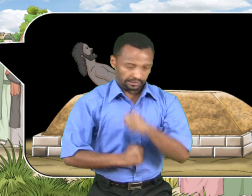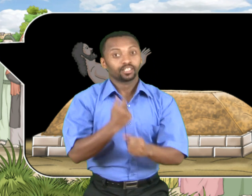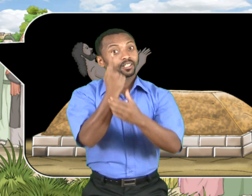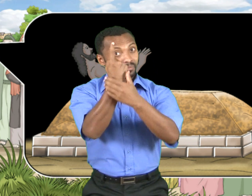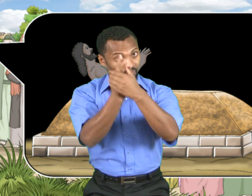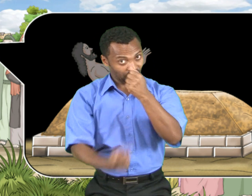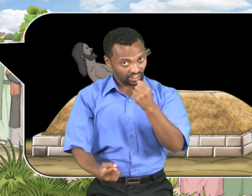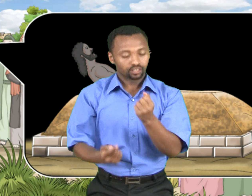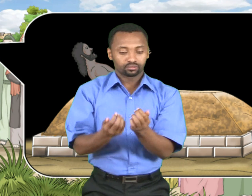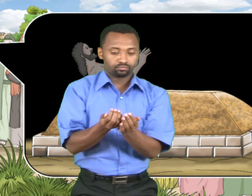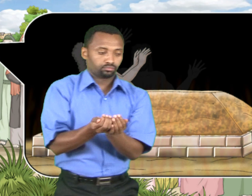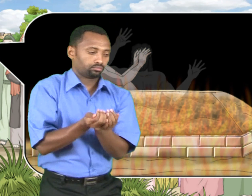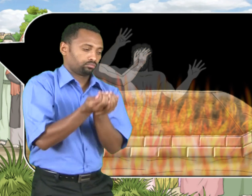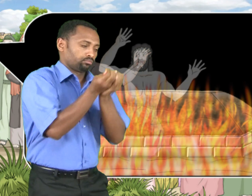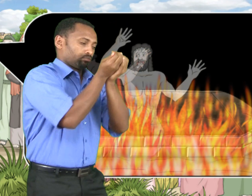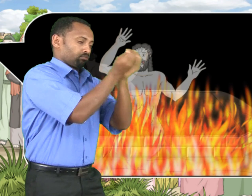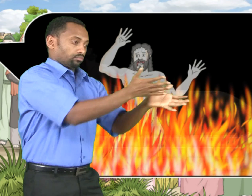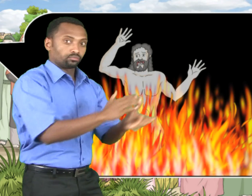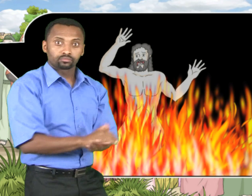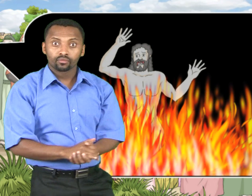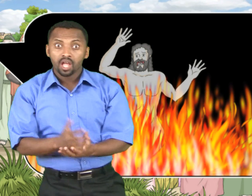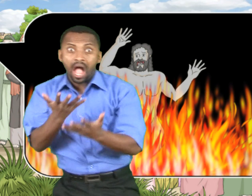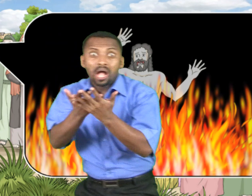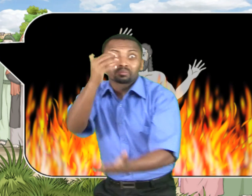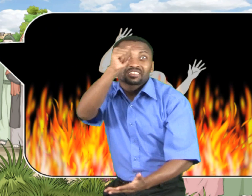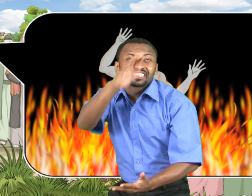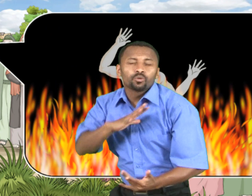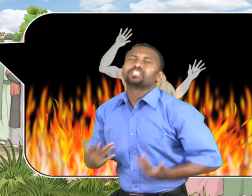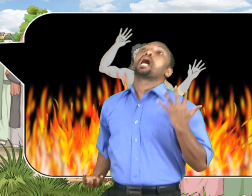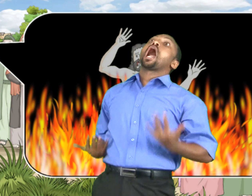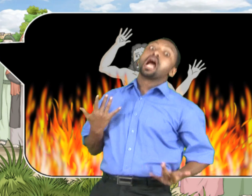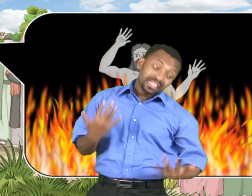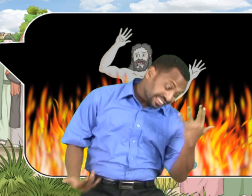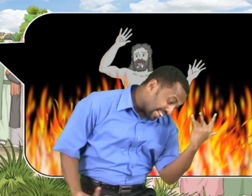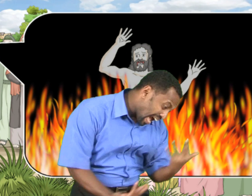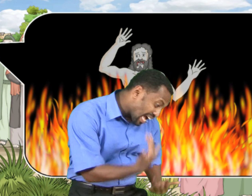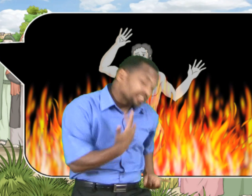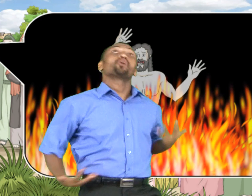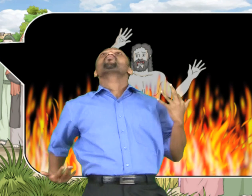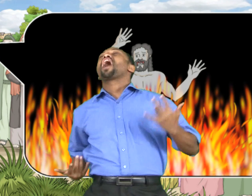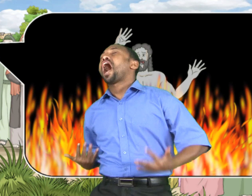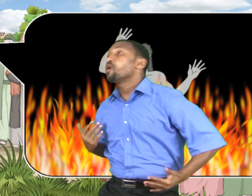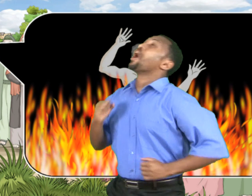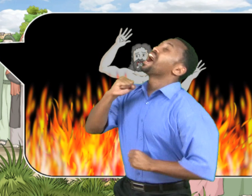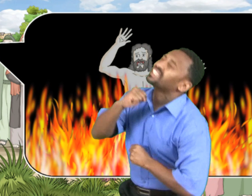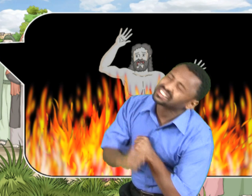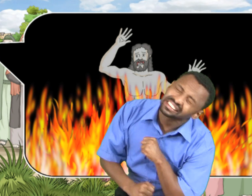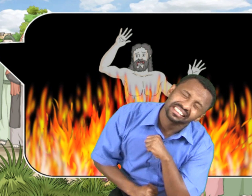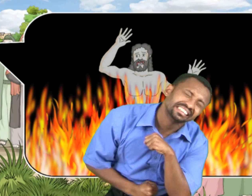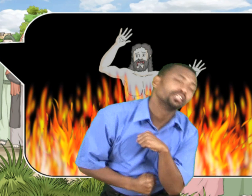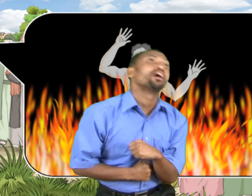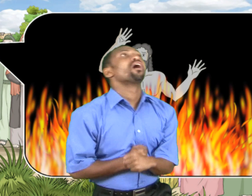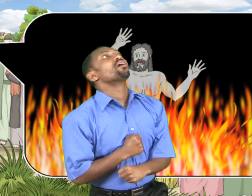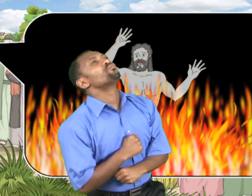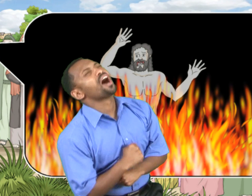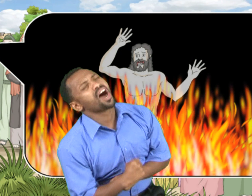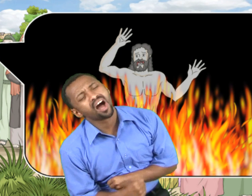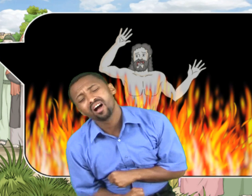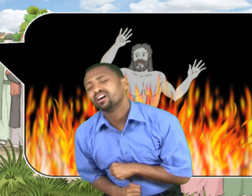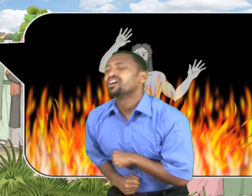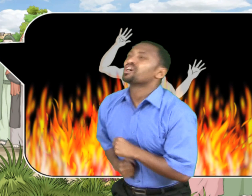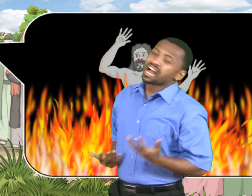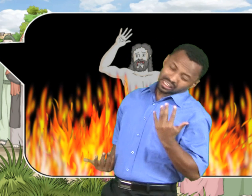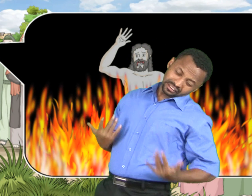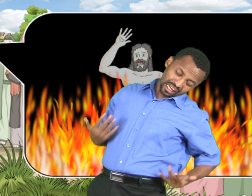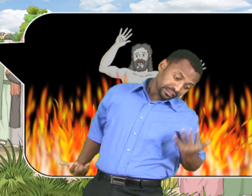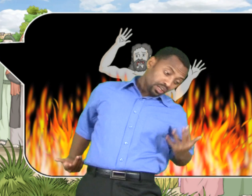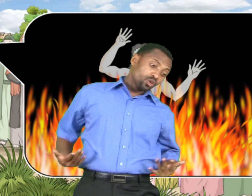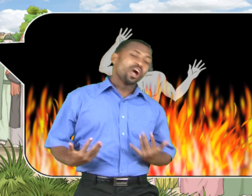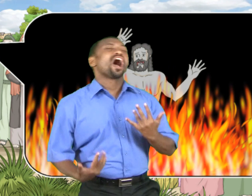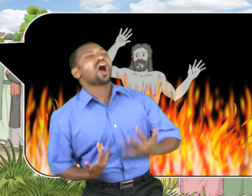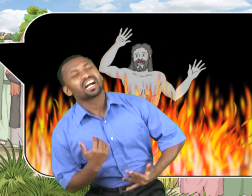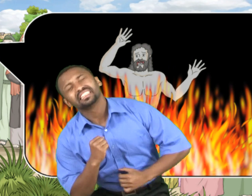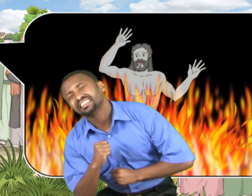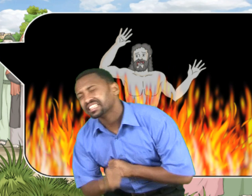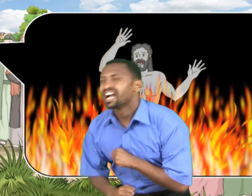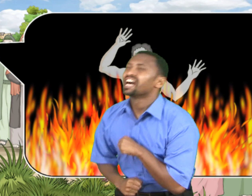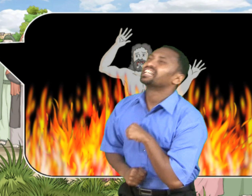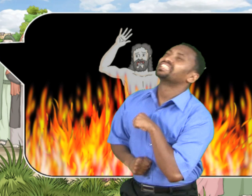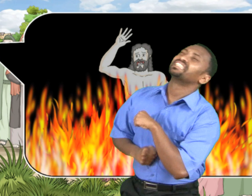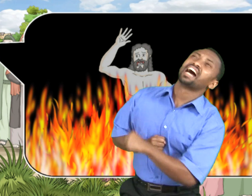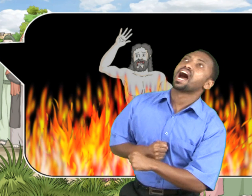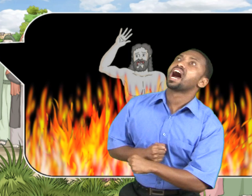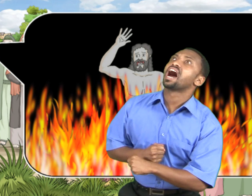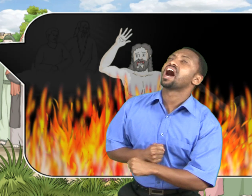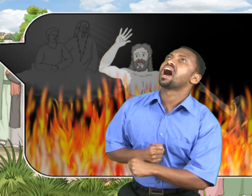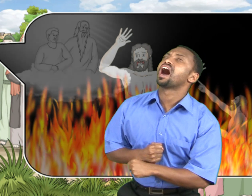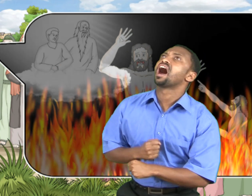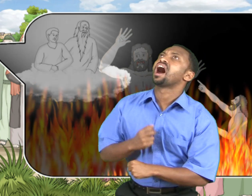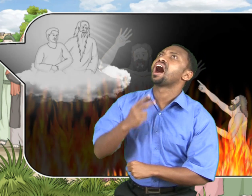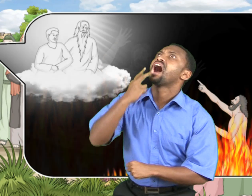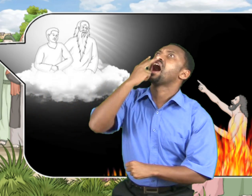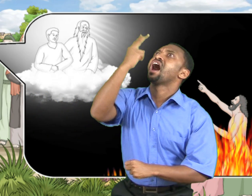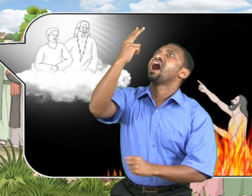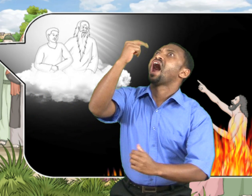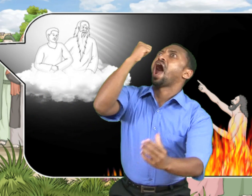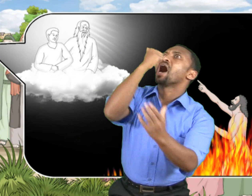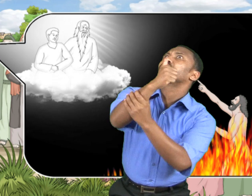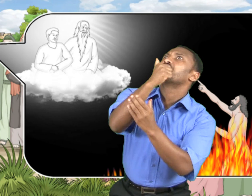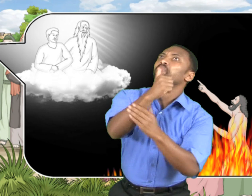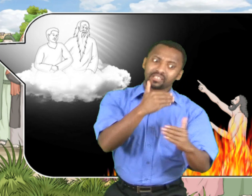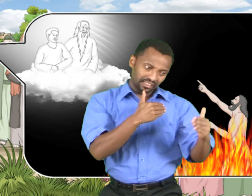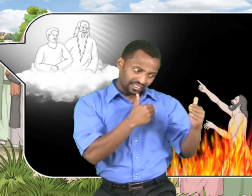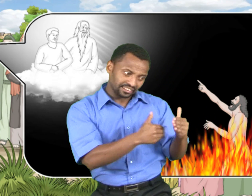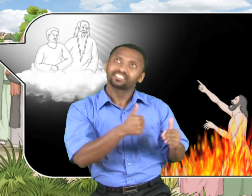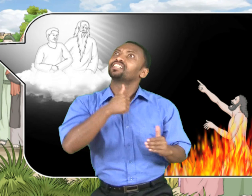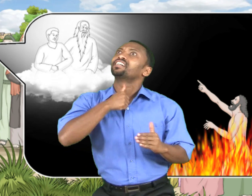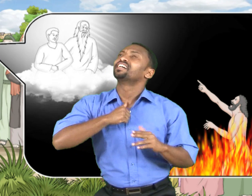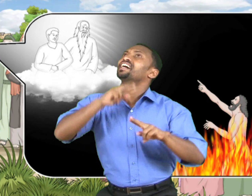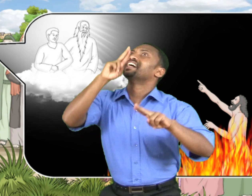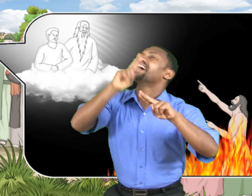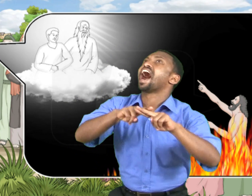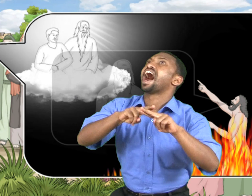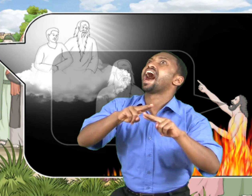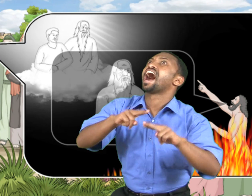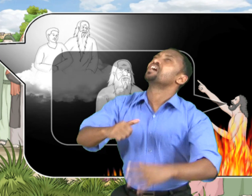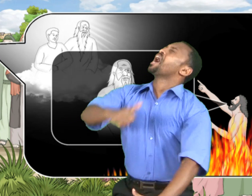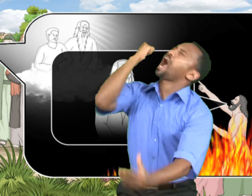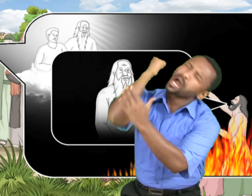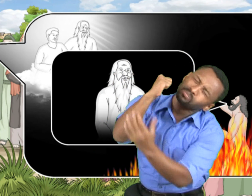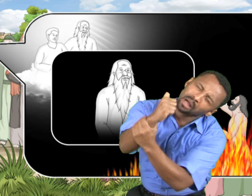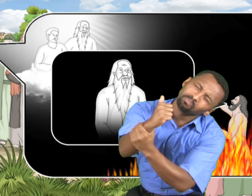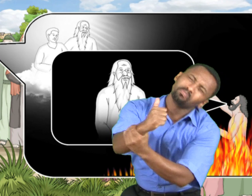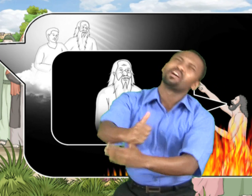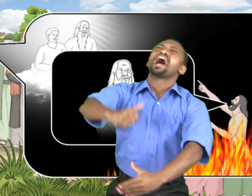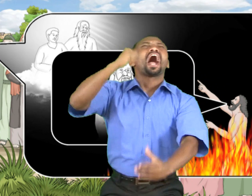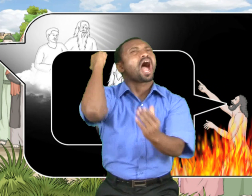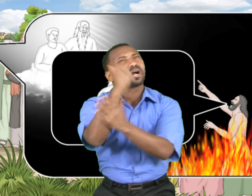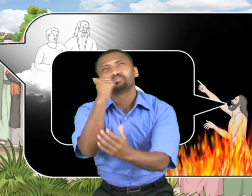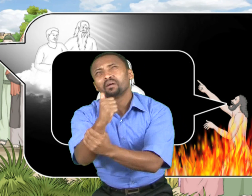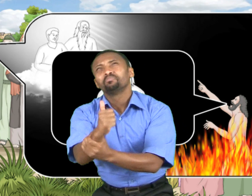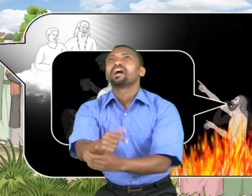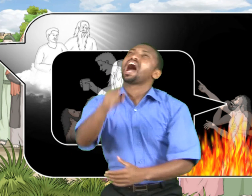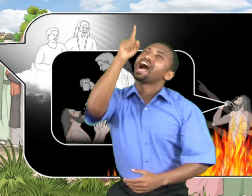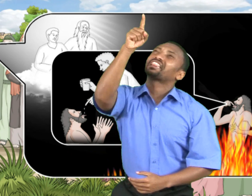In Hades, where he was in torment, he looked up and saw Abraham from afar, with Lazarus by his side.